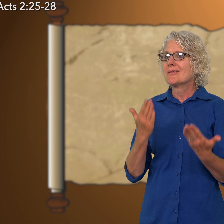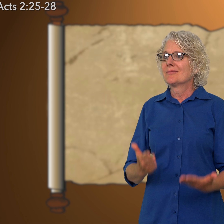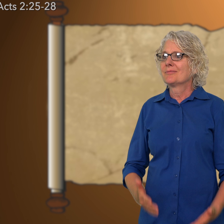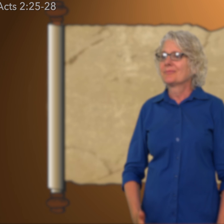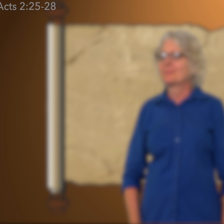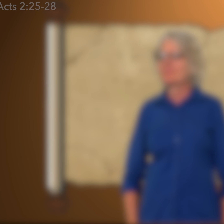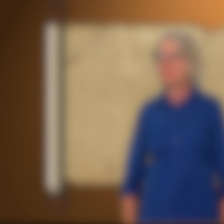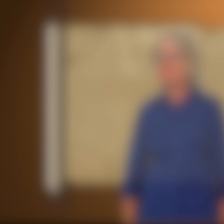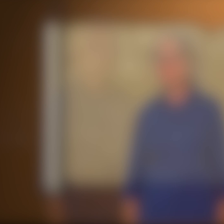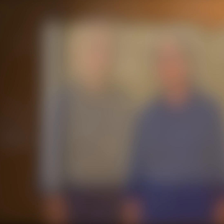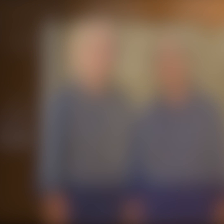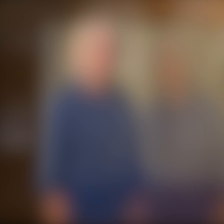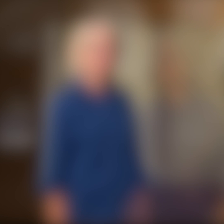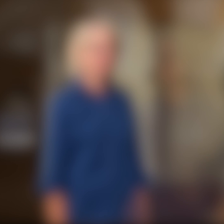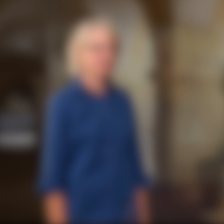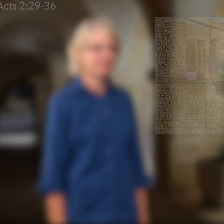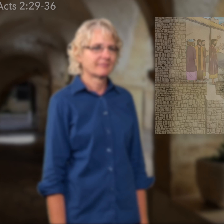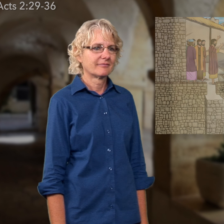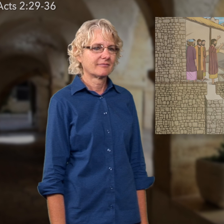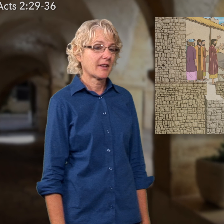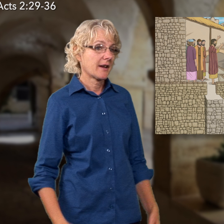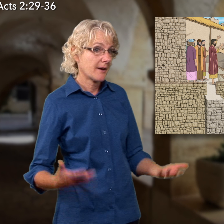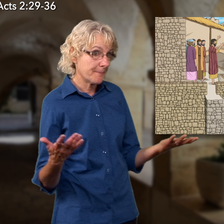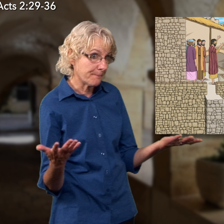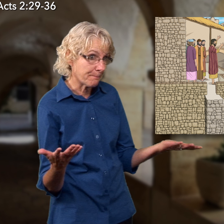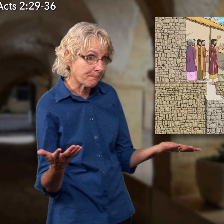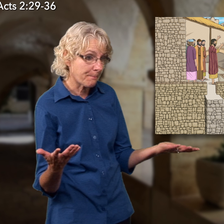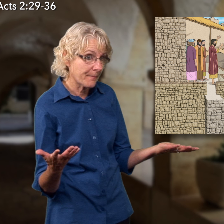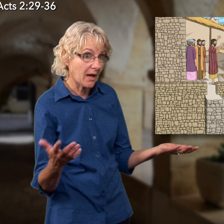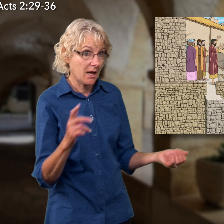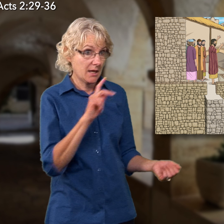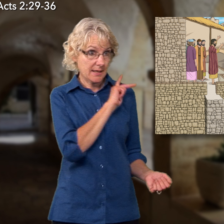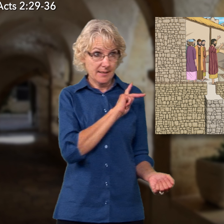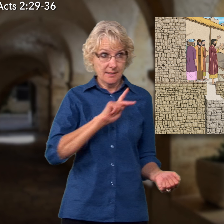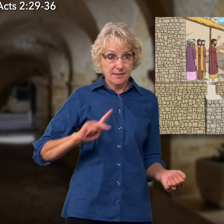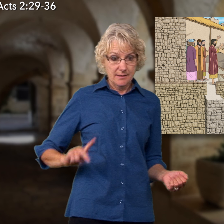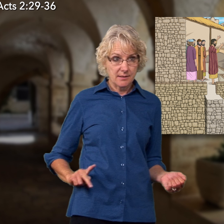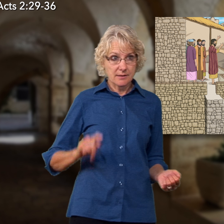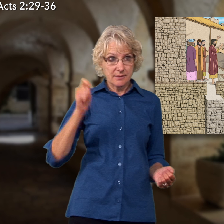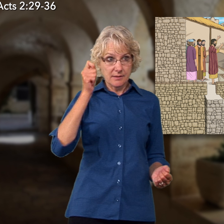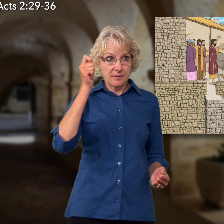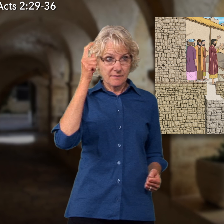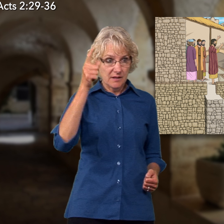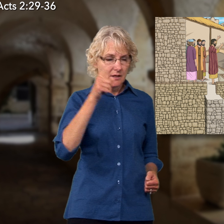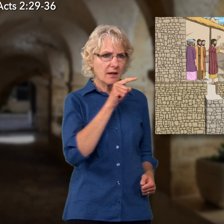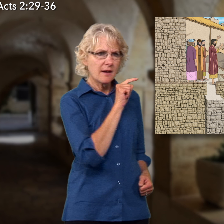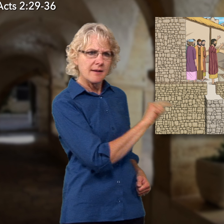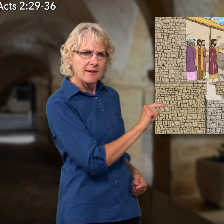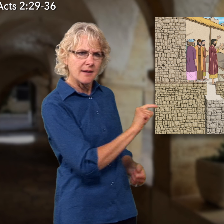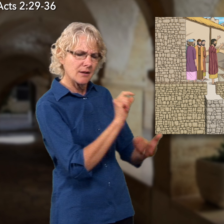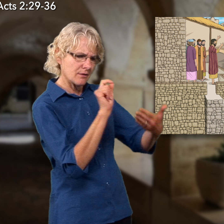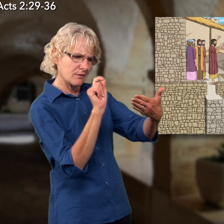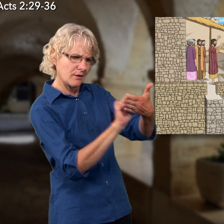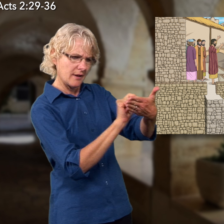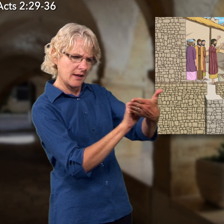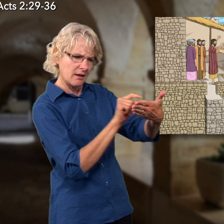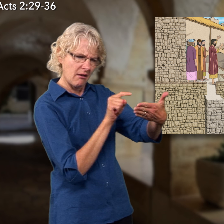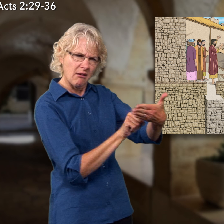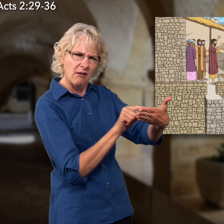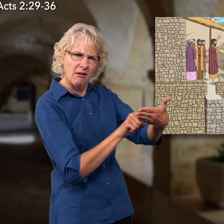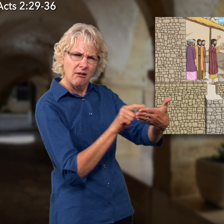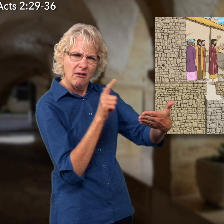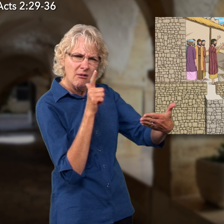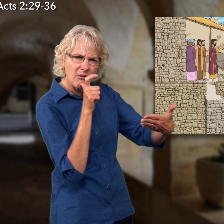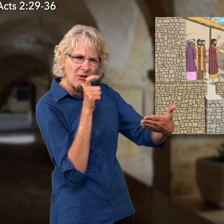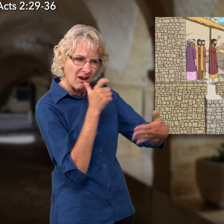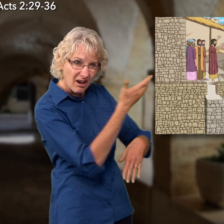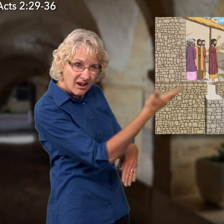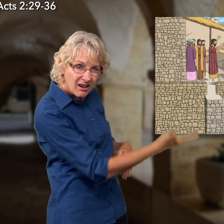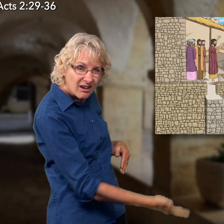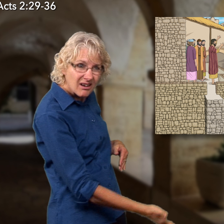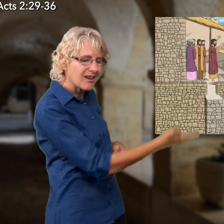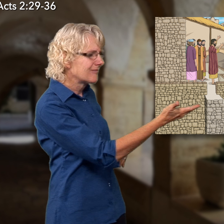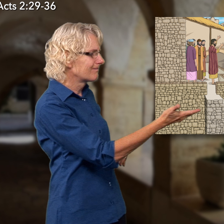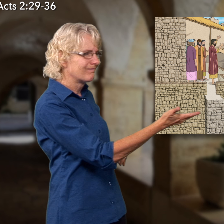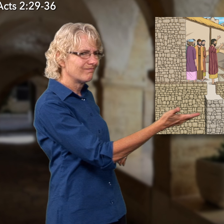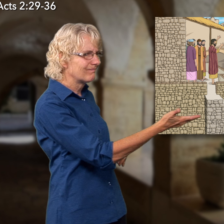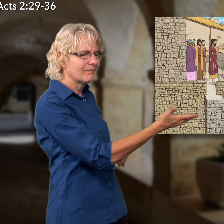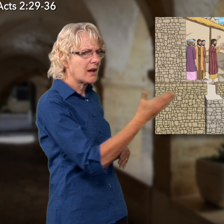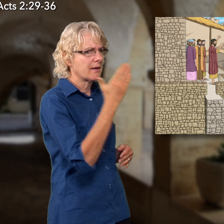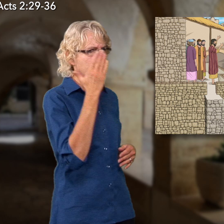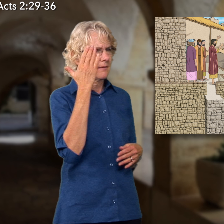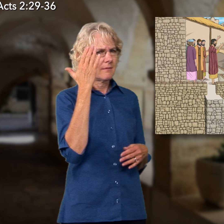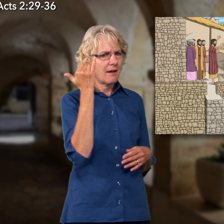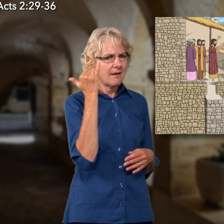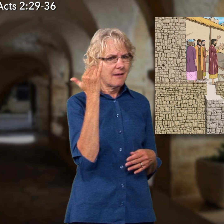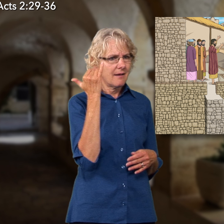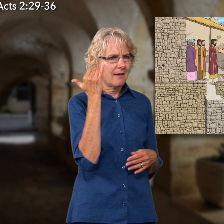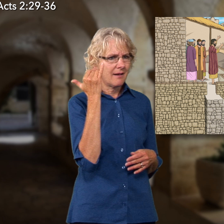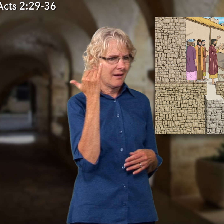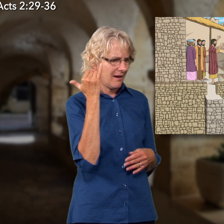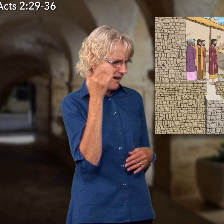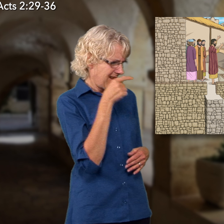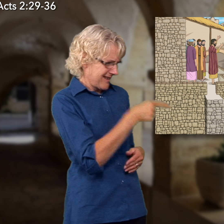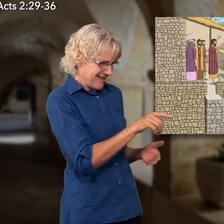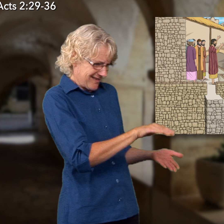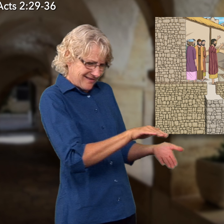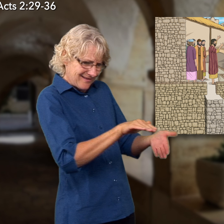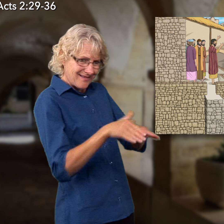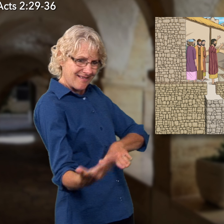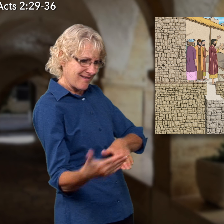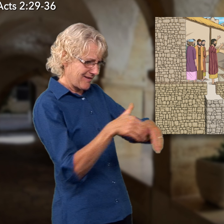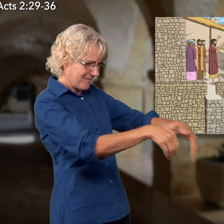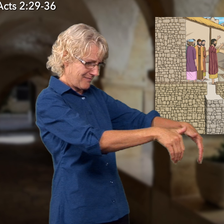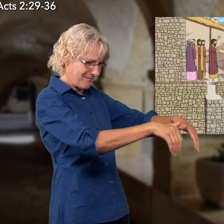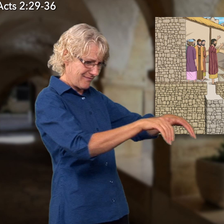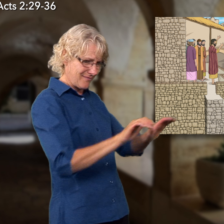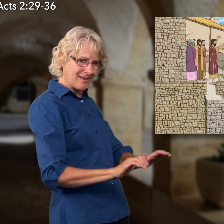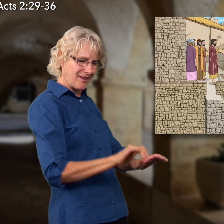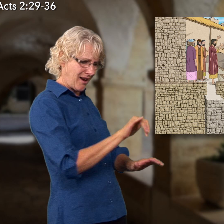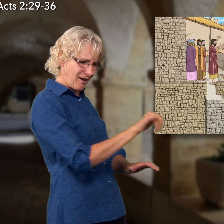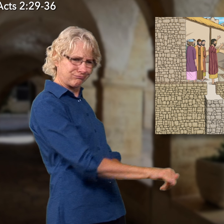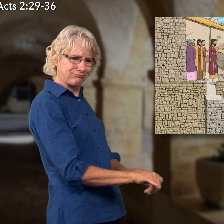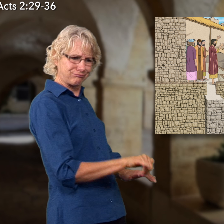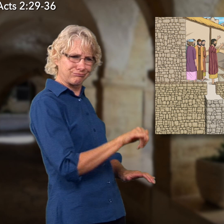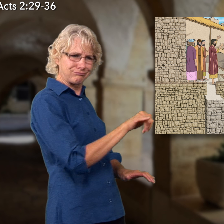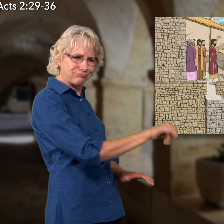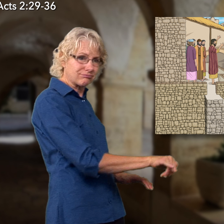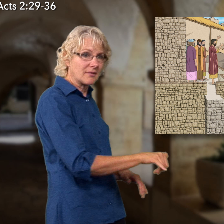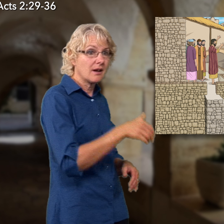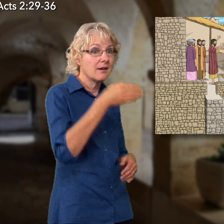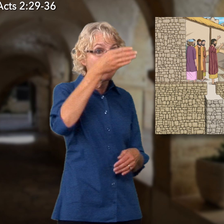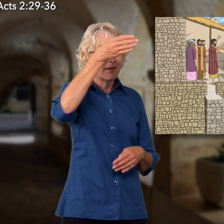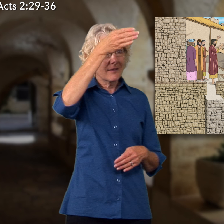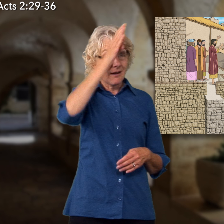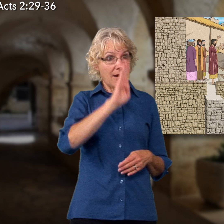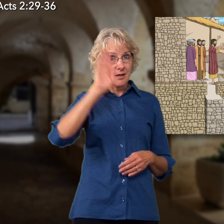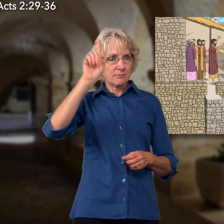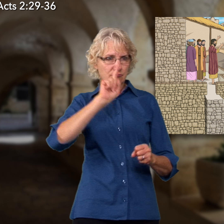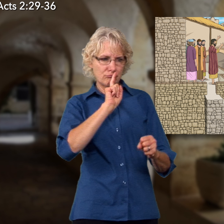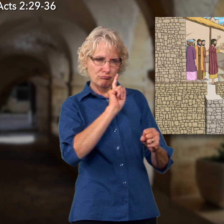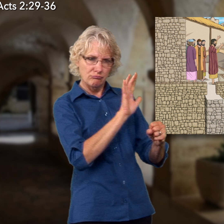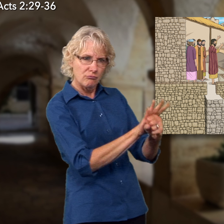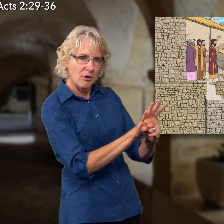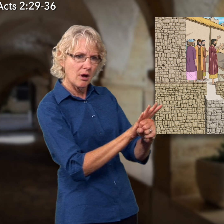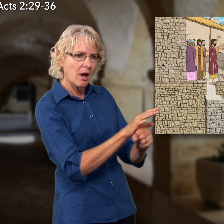Brothers, I can tell you with confidence that the patriarch David died and was buried, and his tomb is with us to this day.